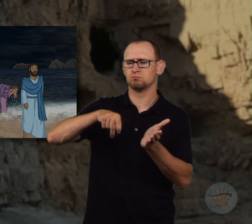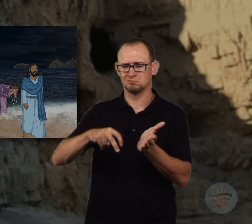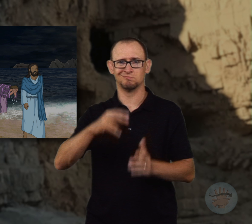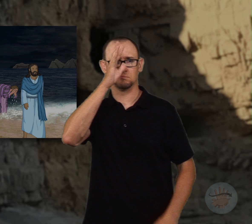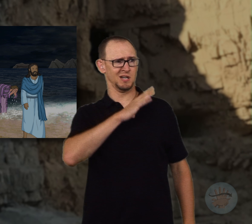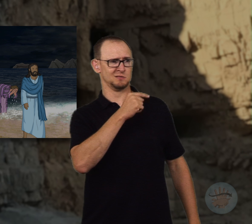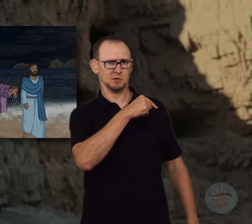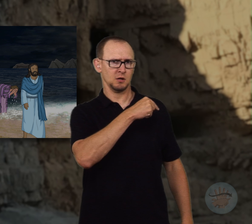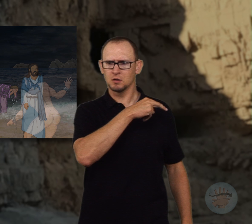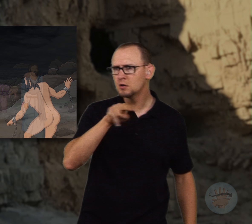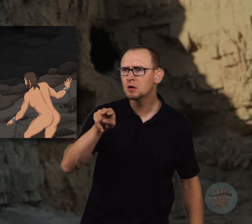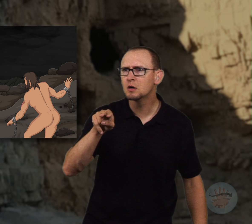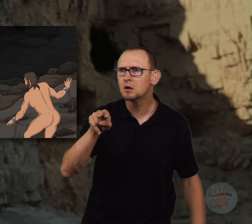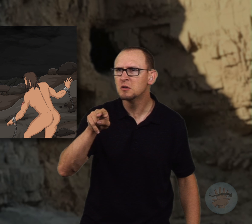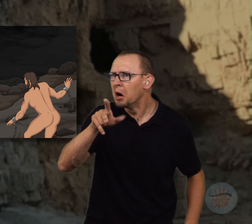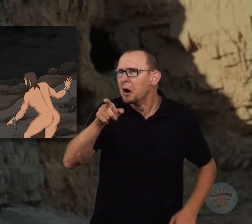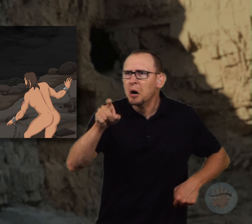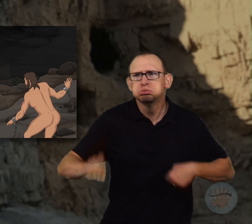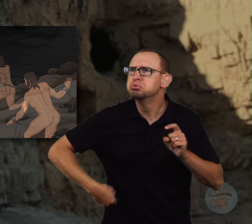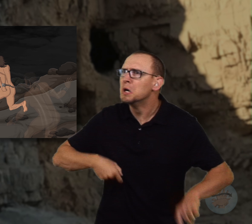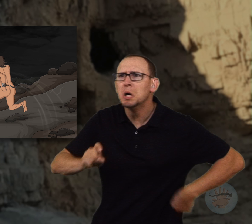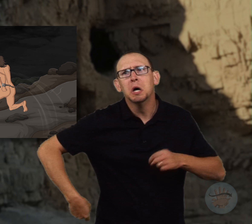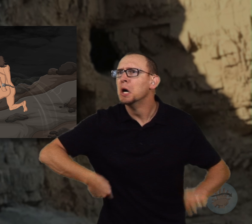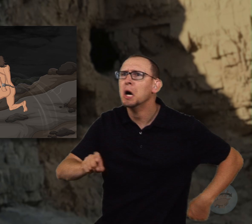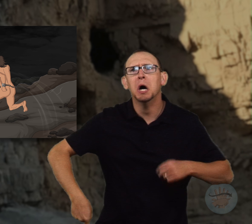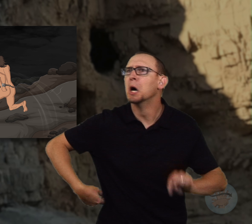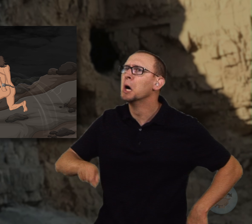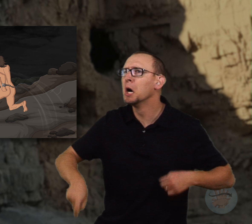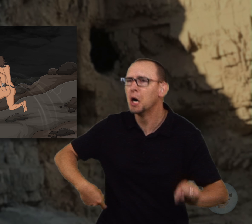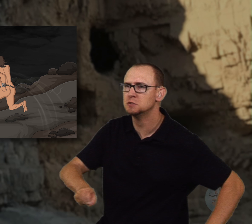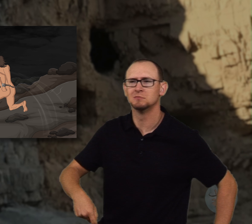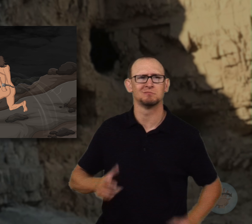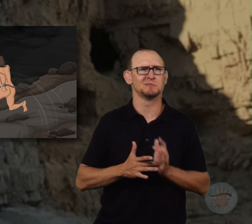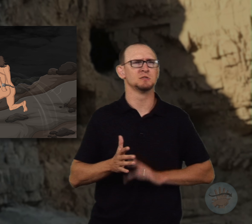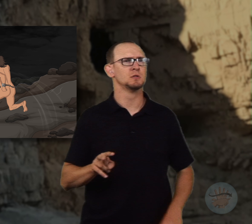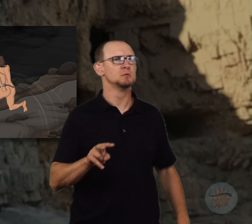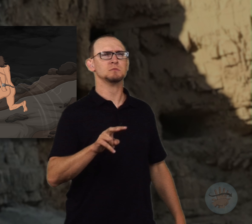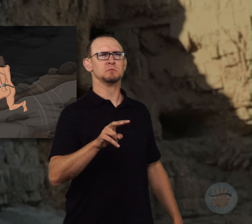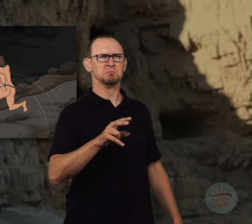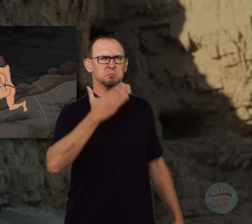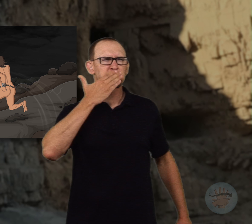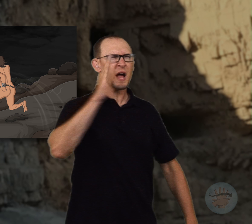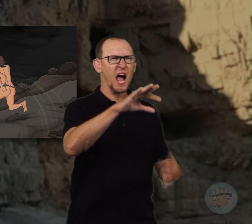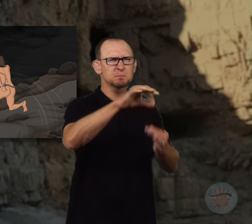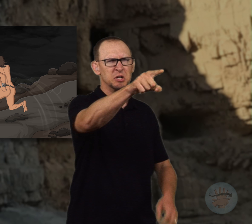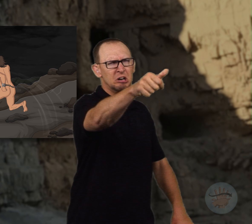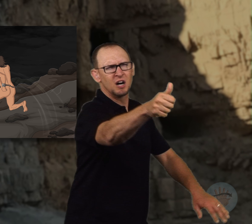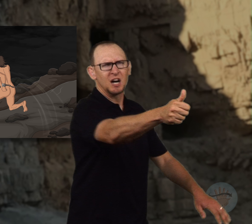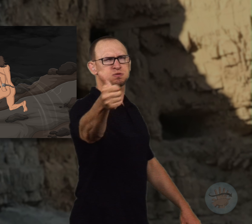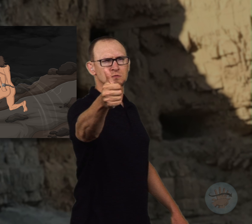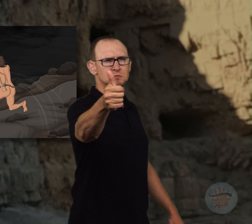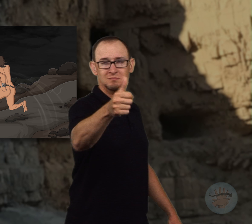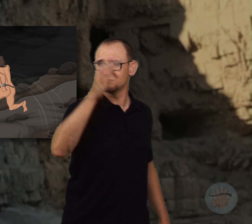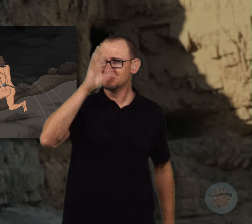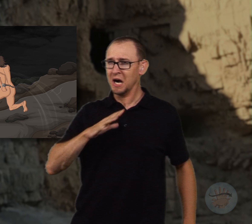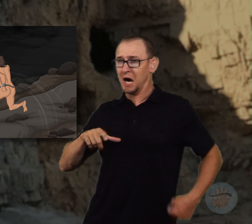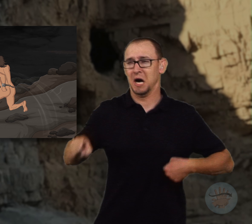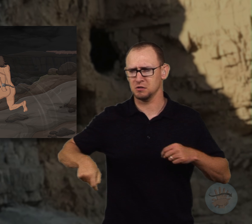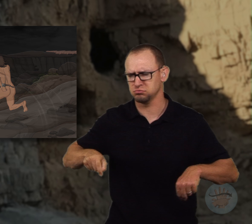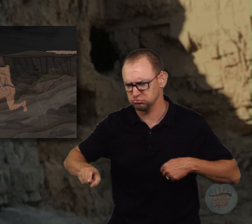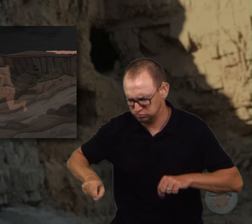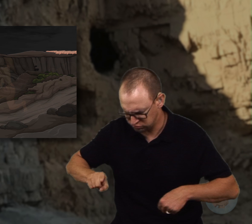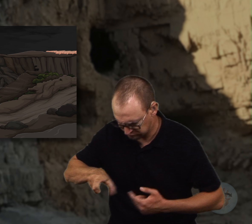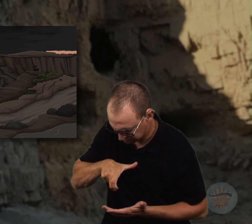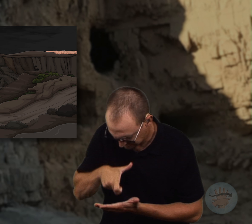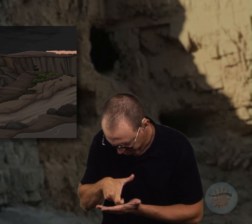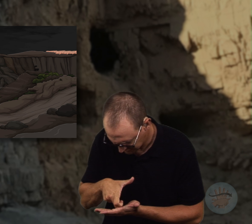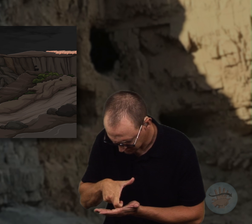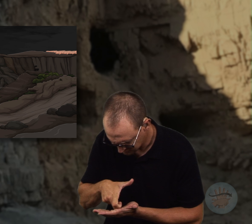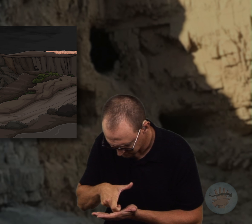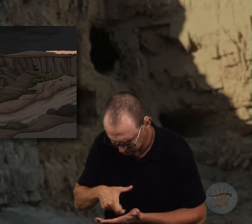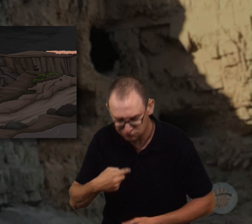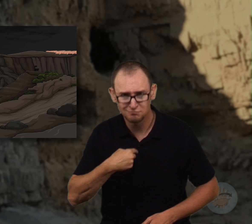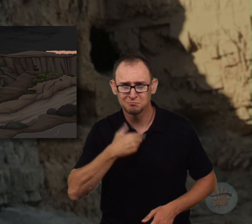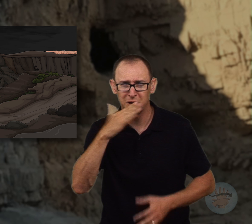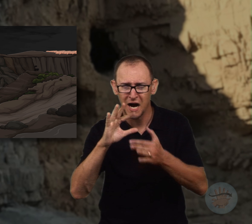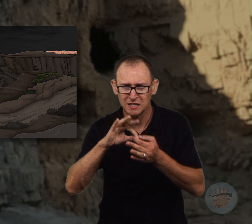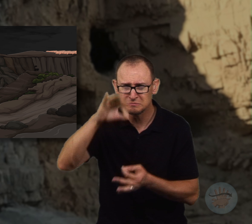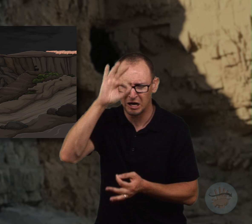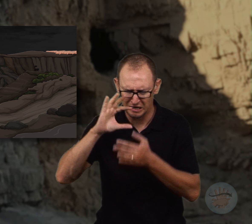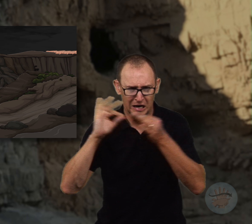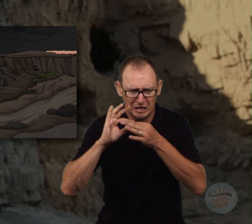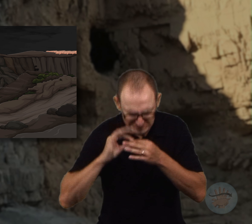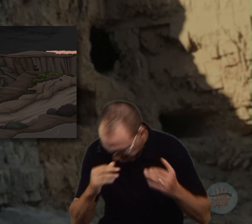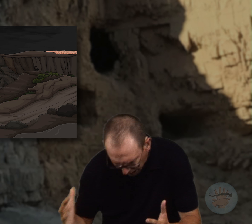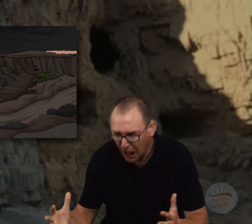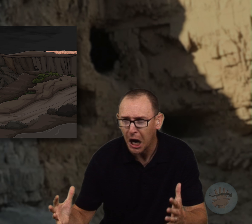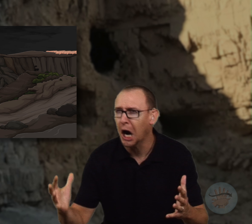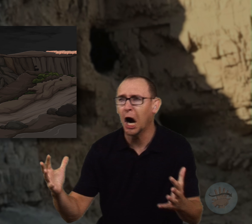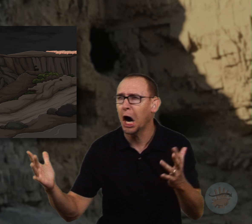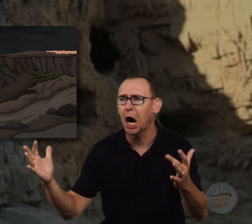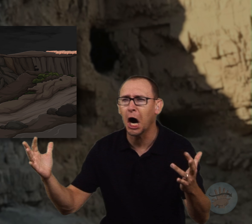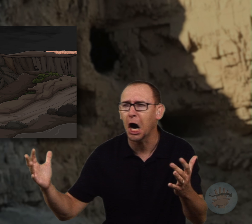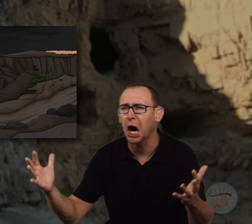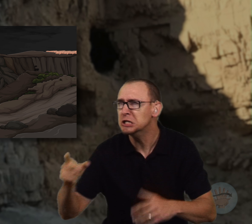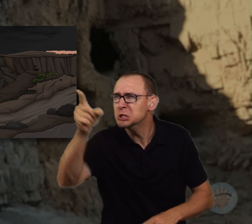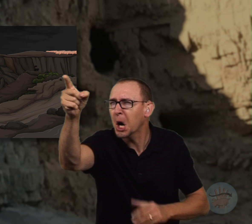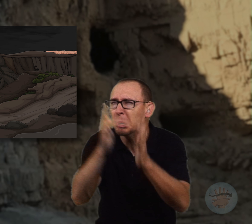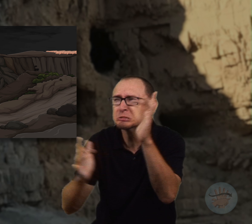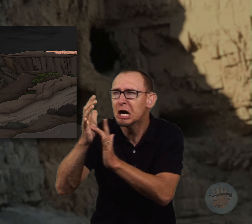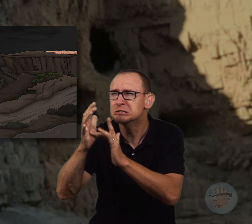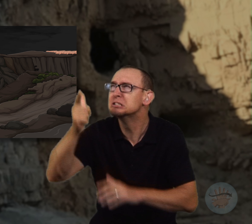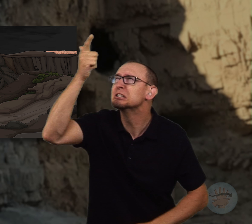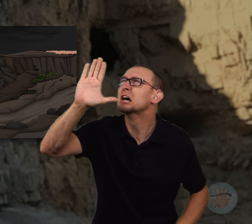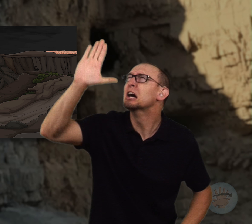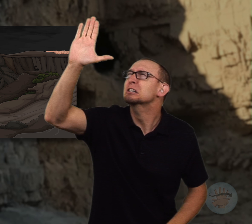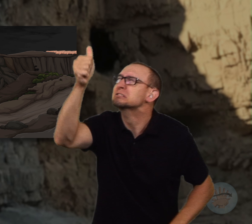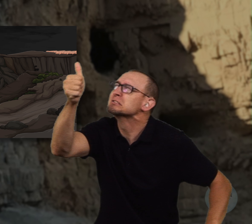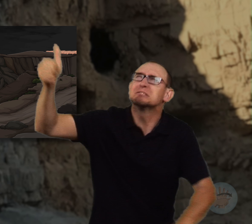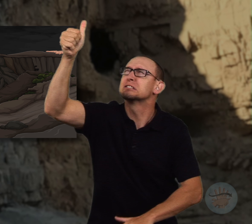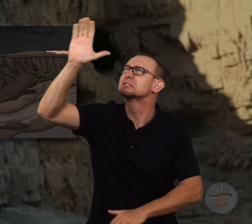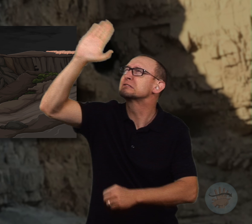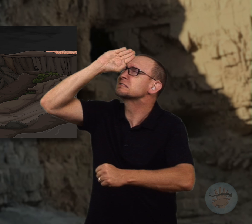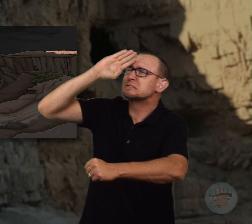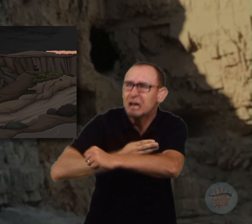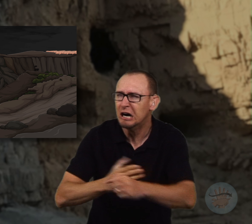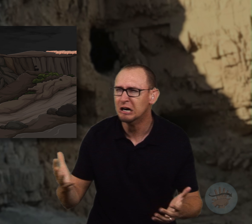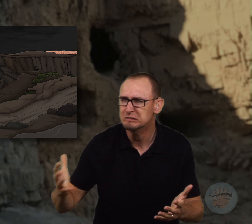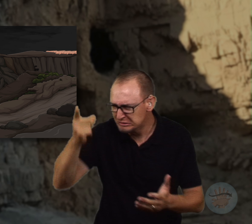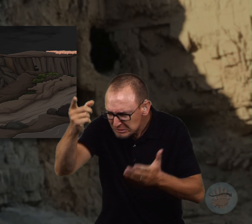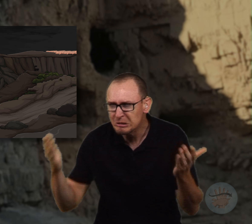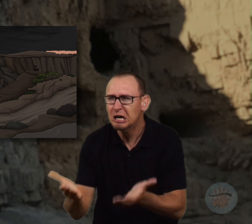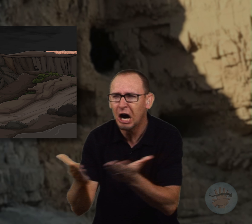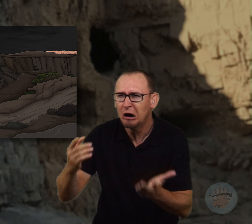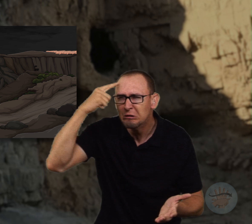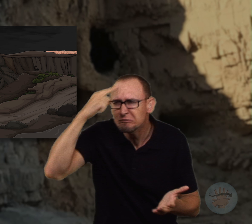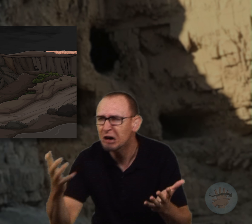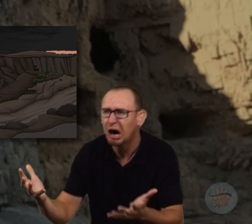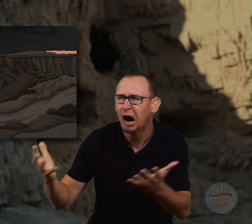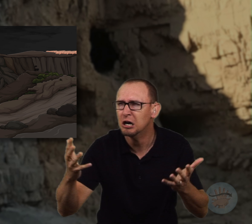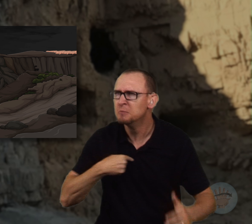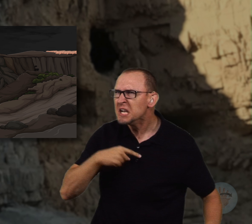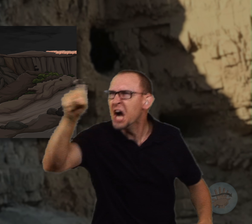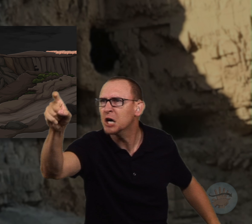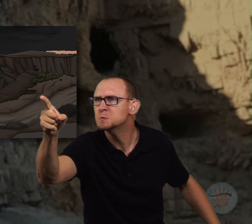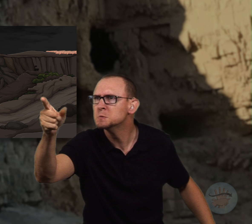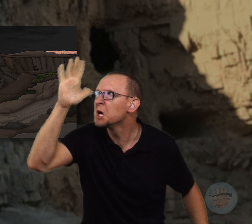When the man saw Jesus from a distance, he ran and fell on his knees before Him. And he shouted in a loud voice, “What do You want with me, Jesus, Son of the Most High God?